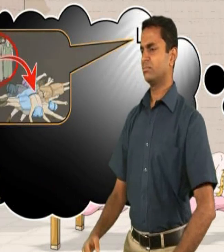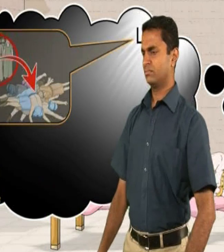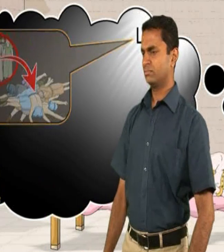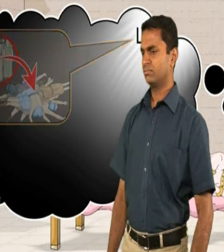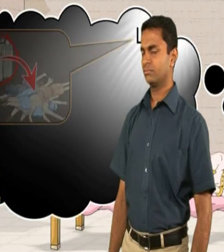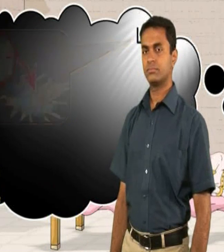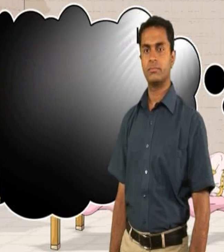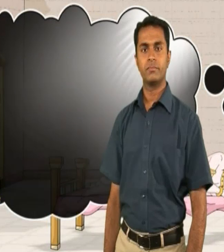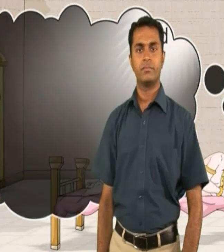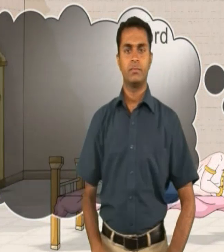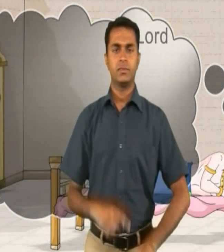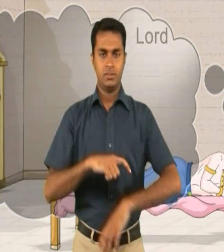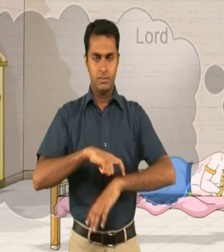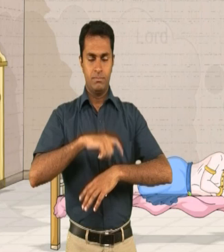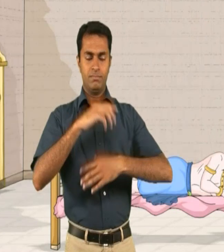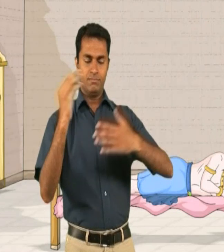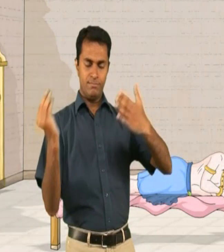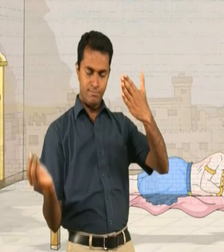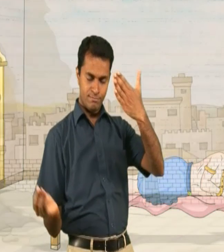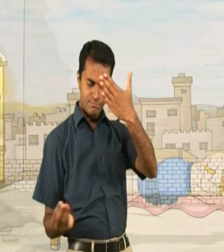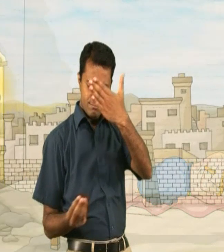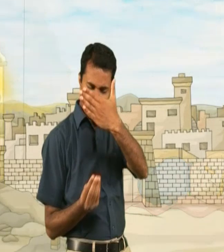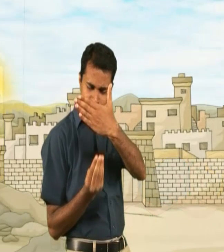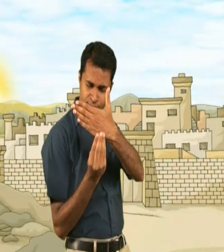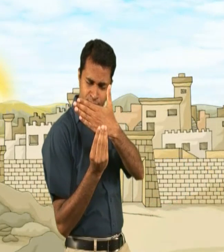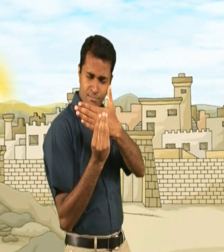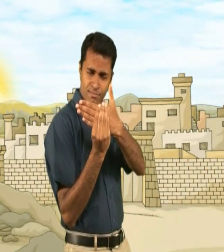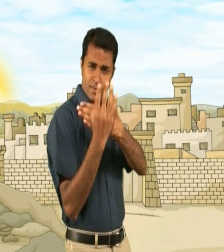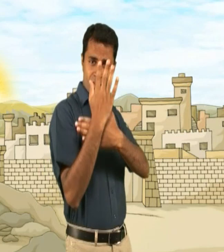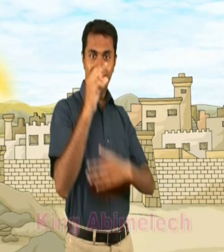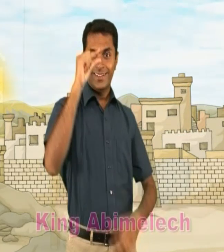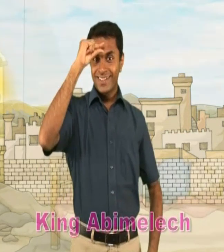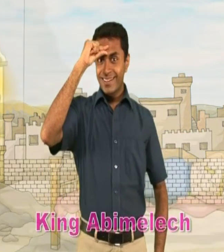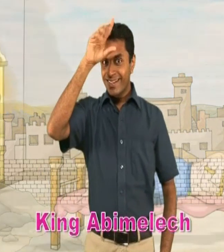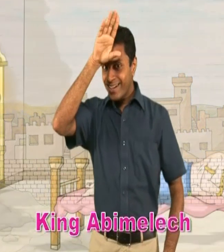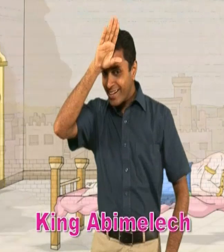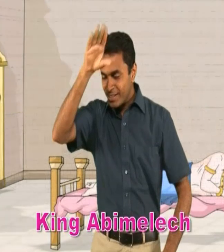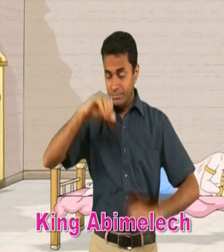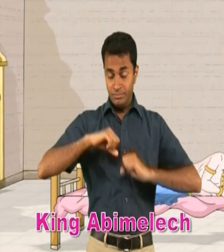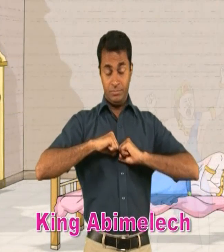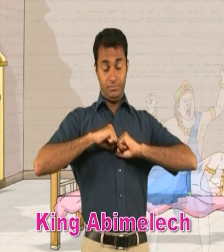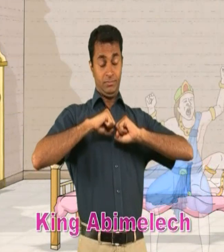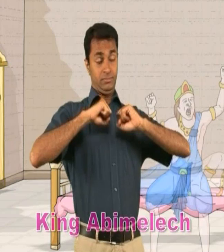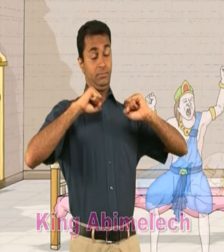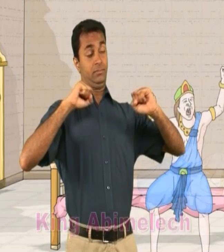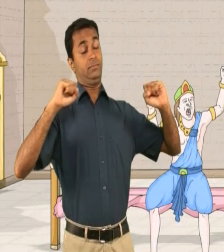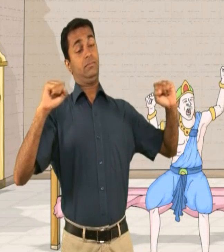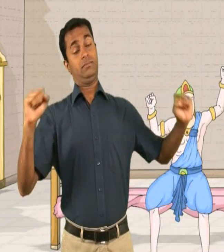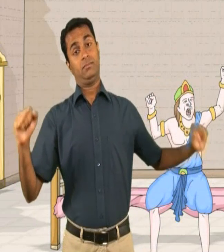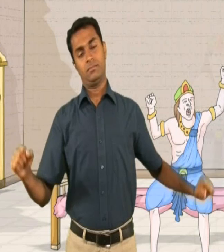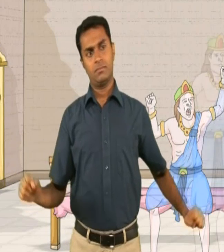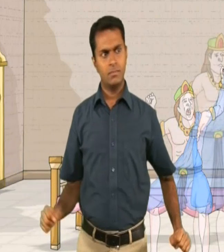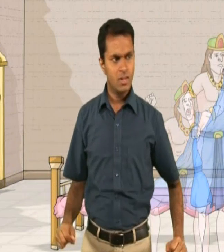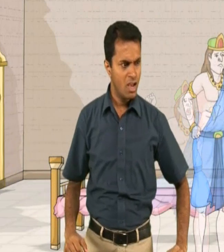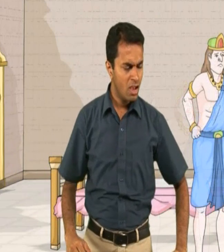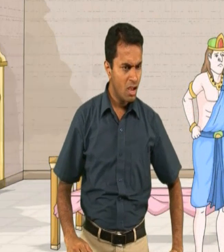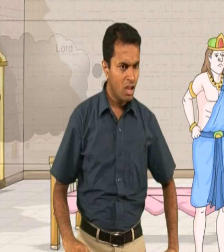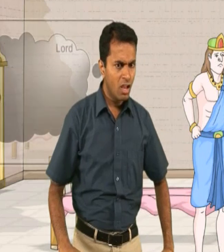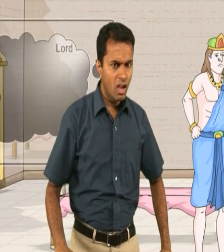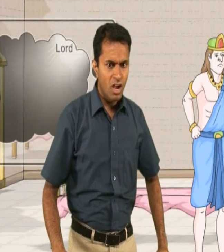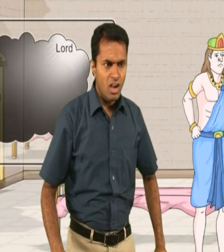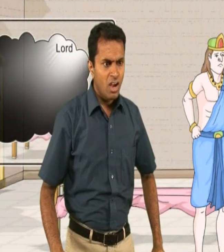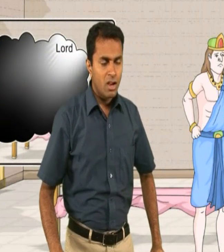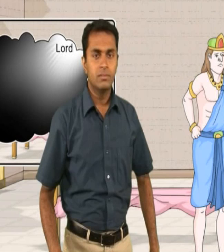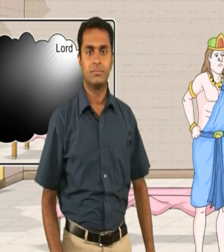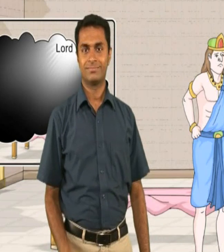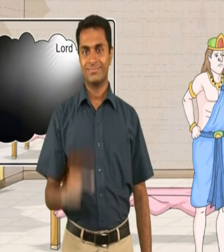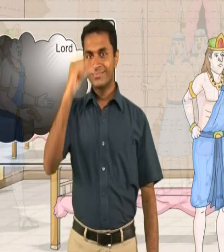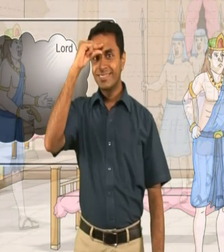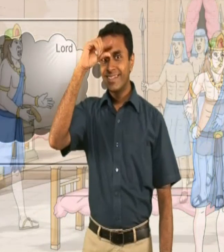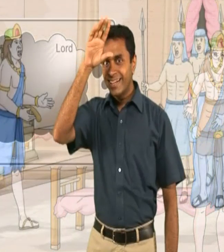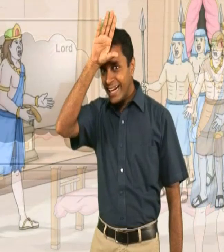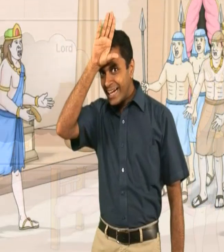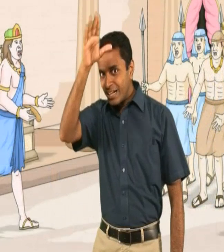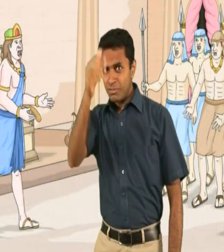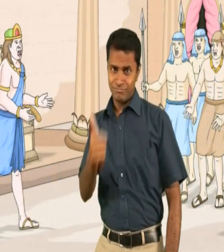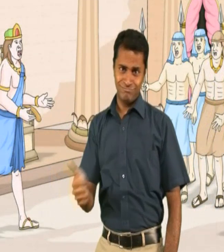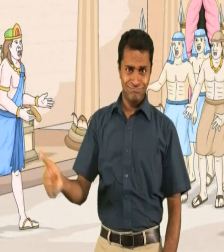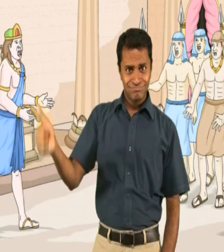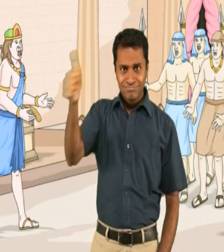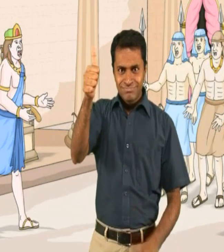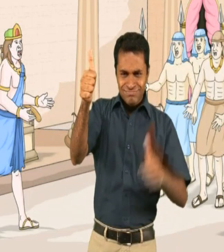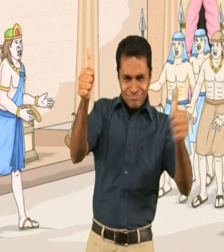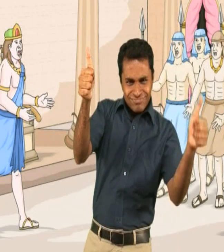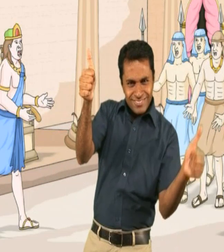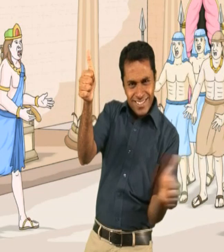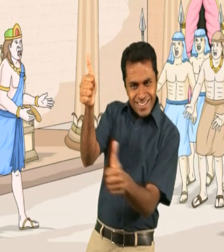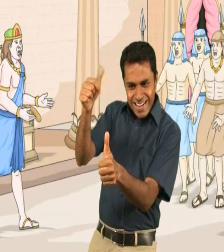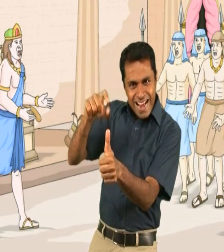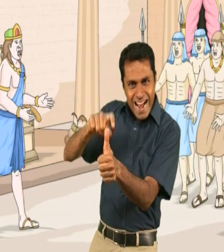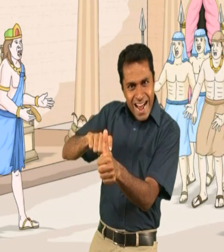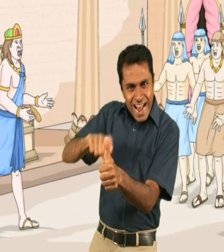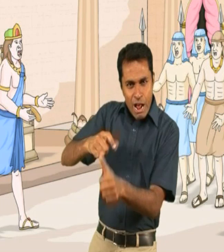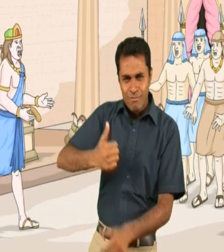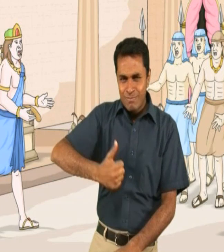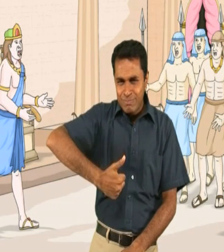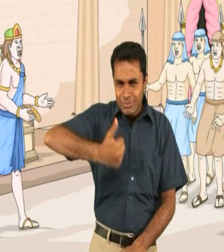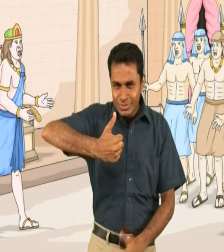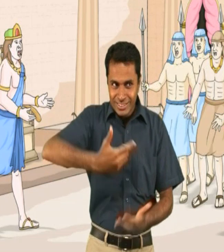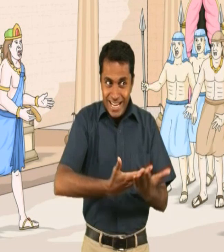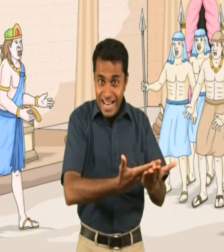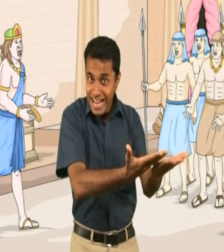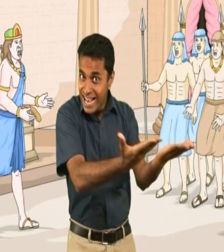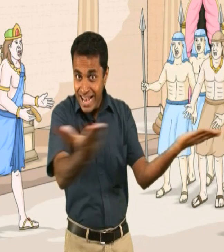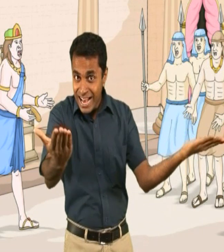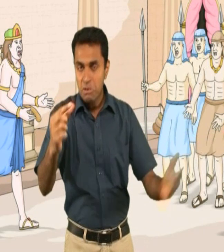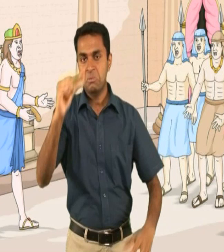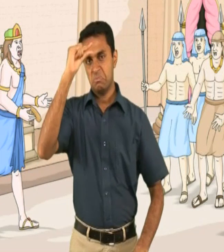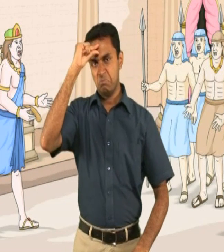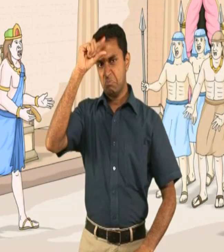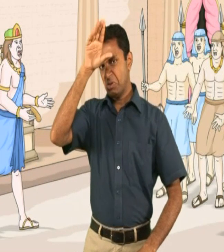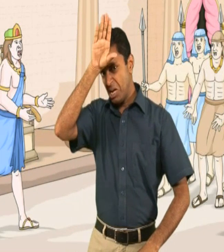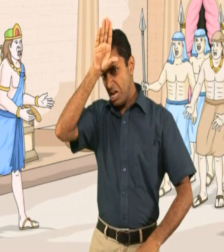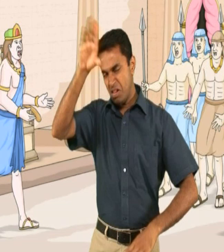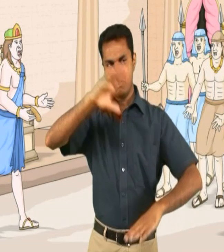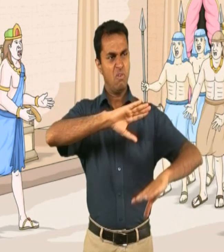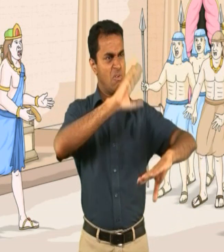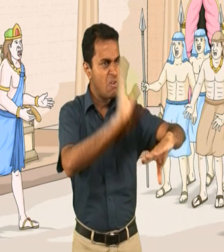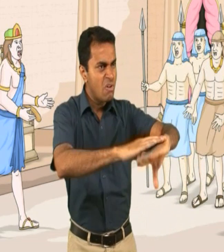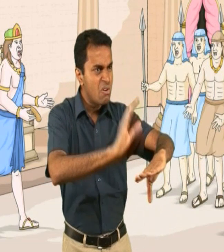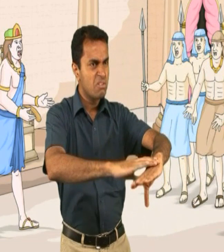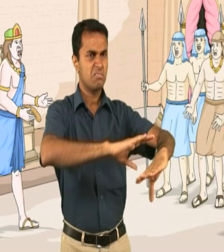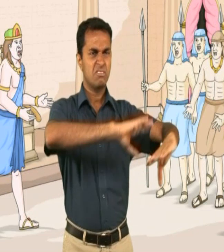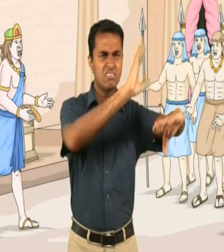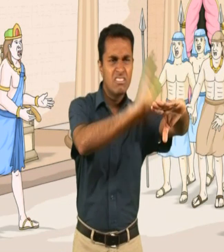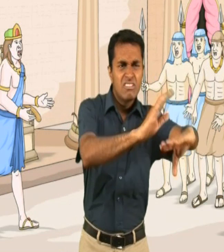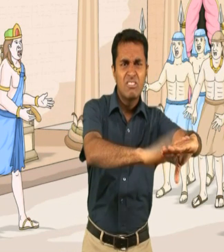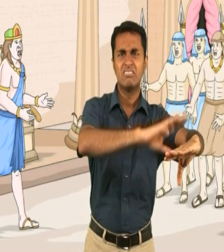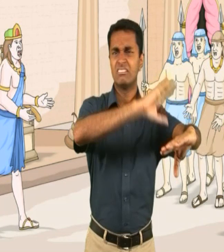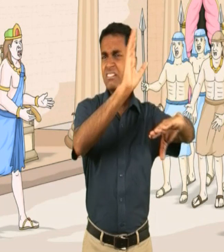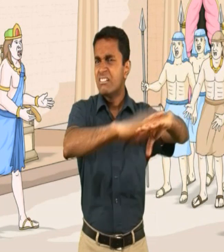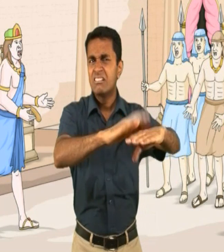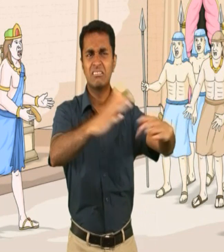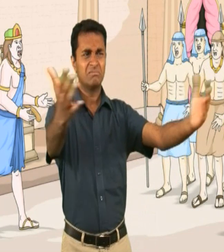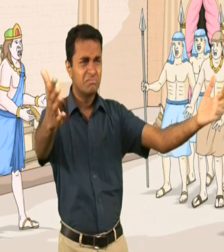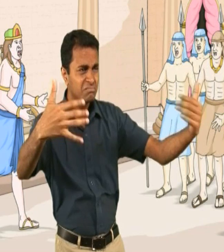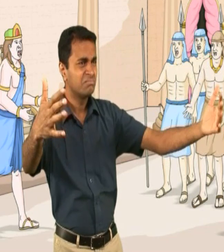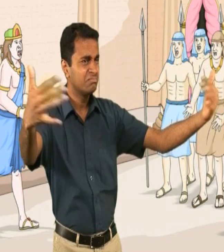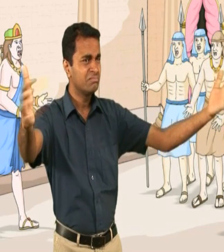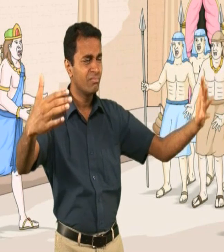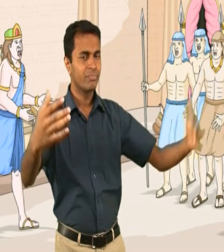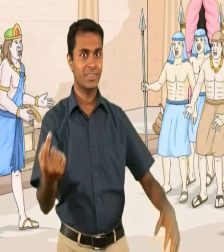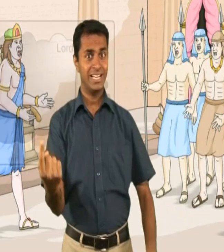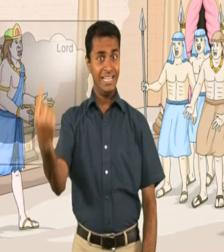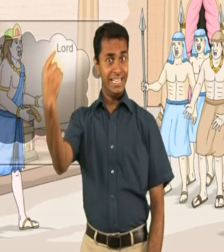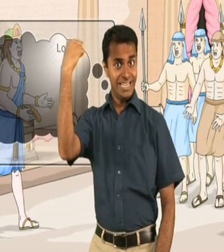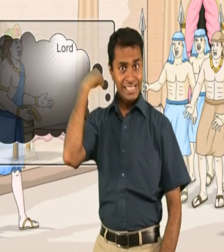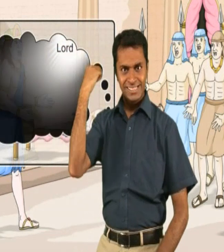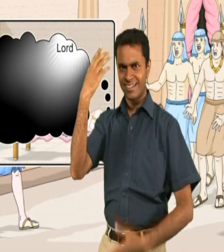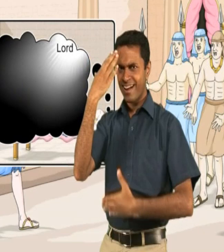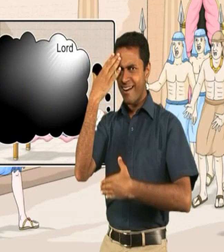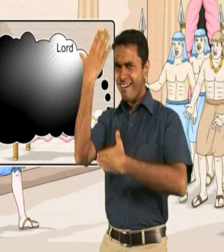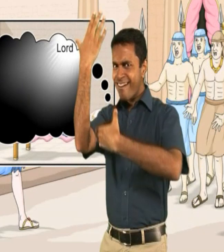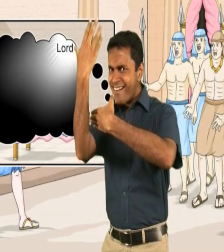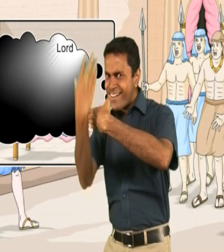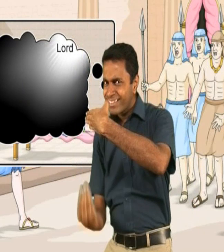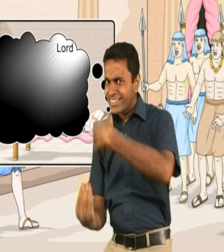Early the next morning Abimelech got up and summoned all his servants;